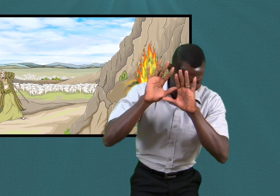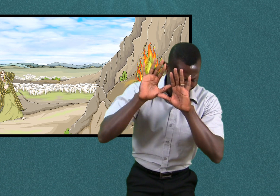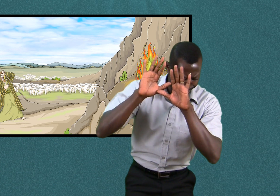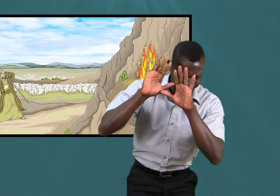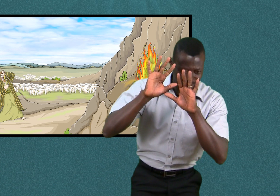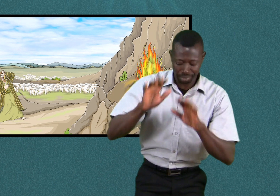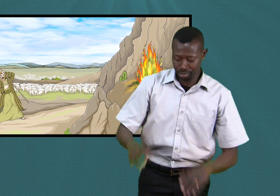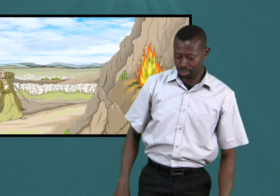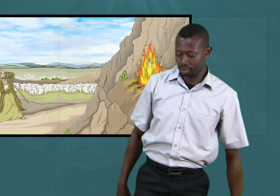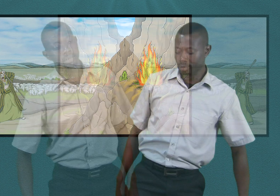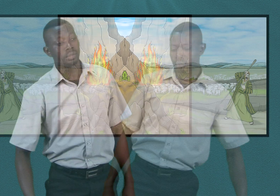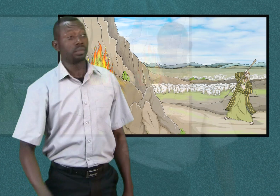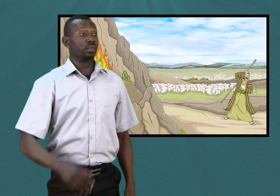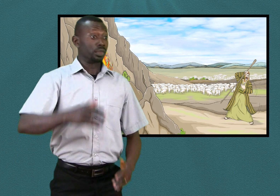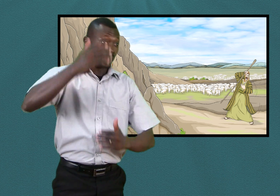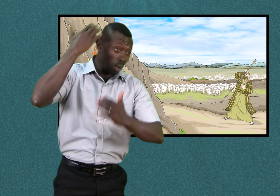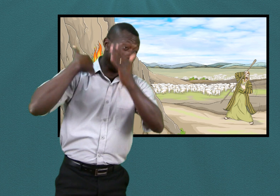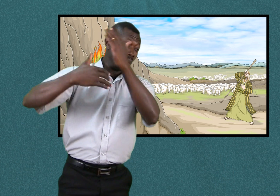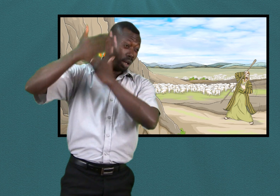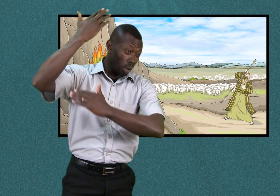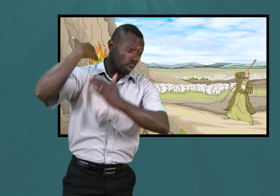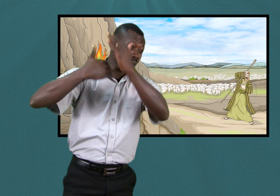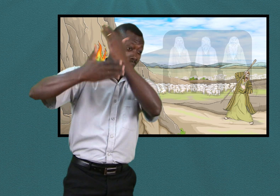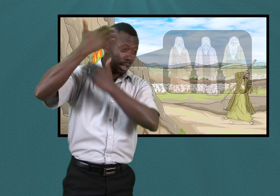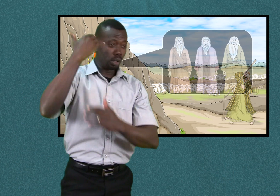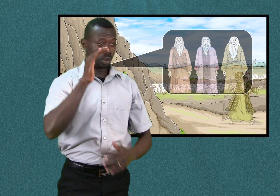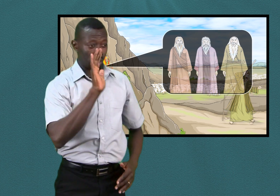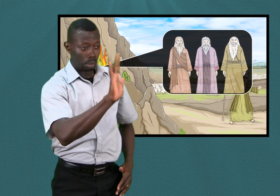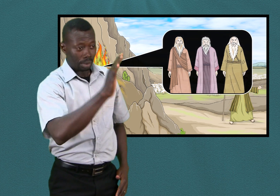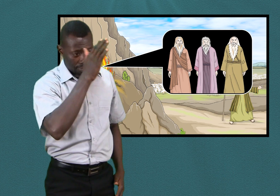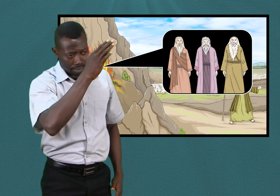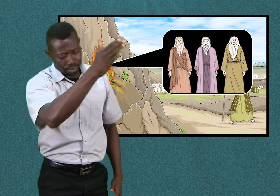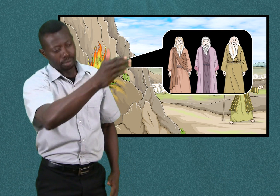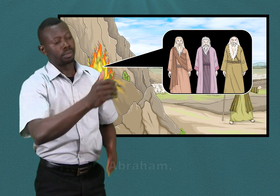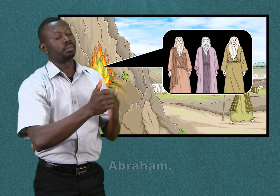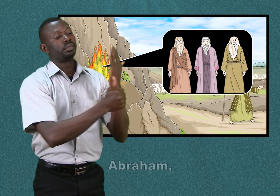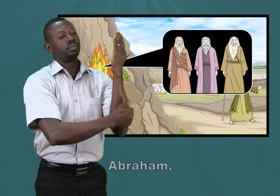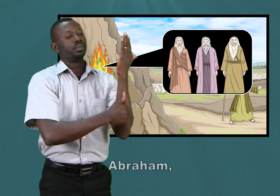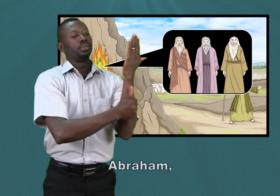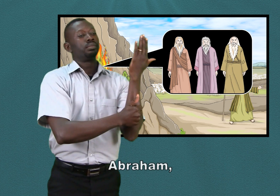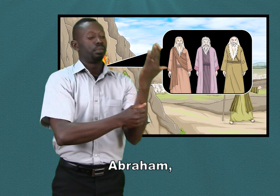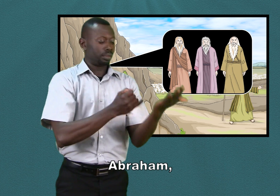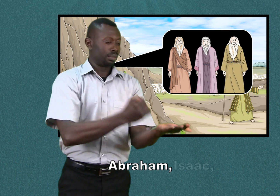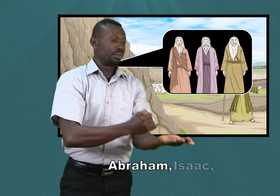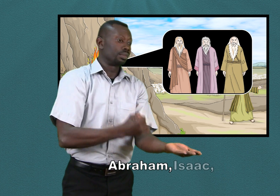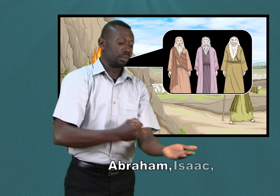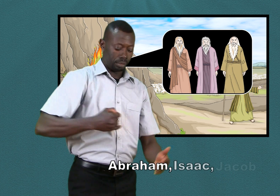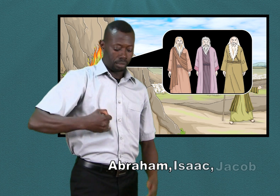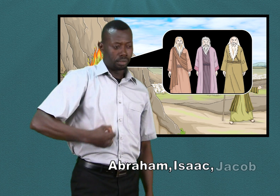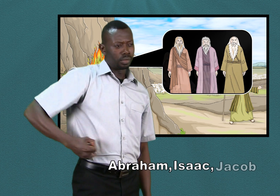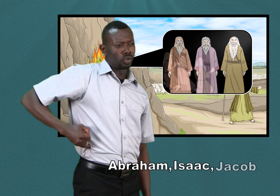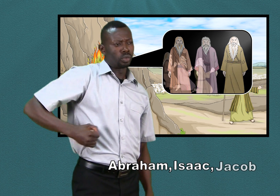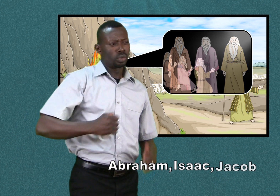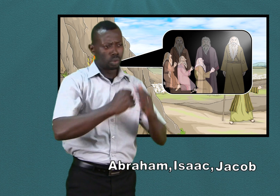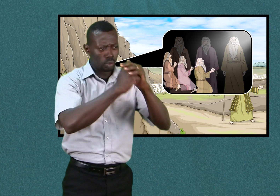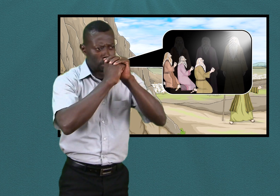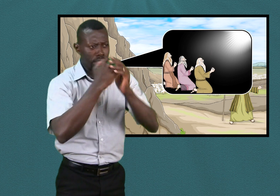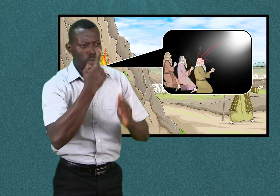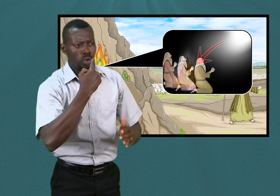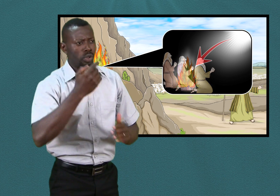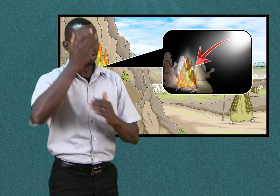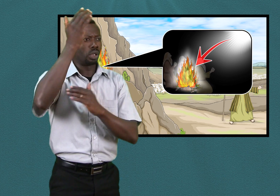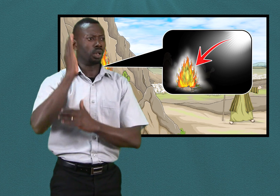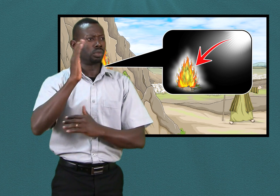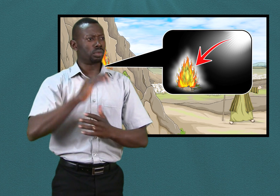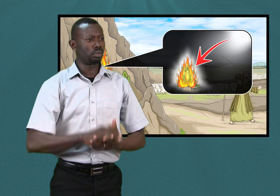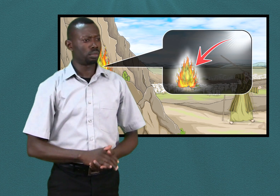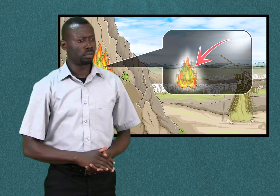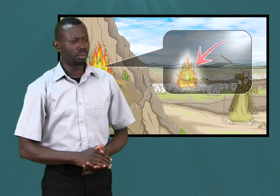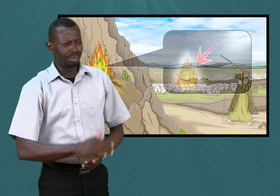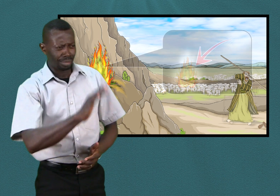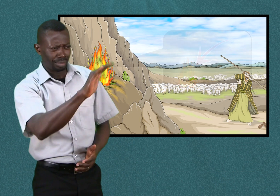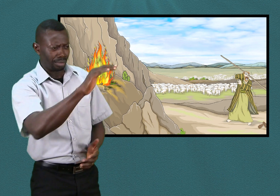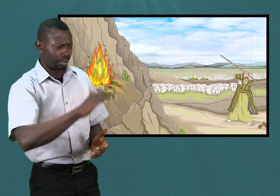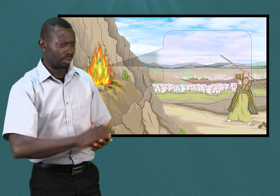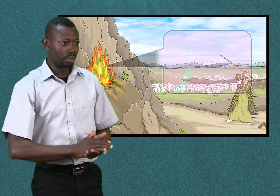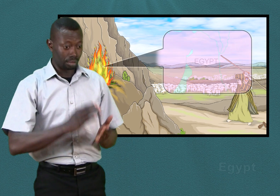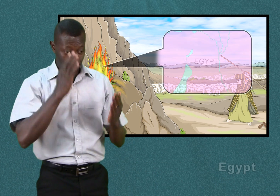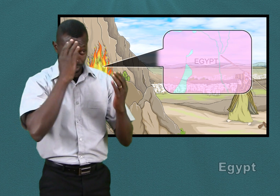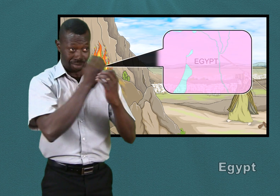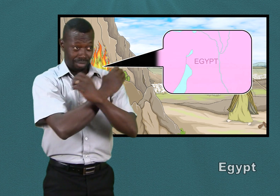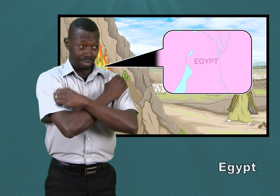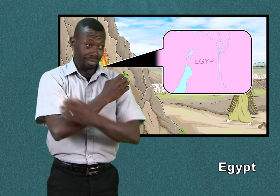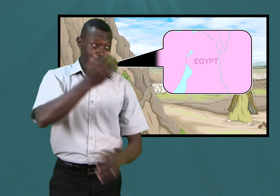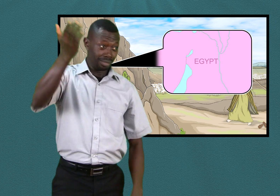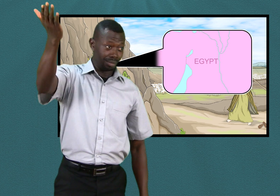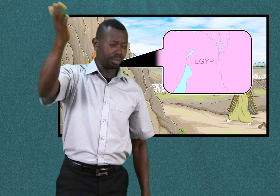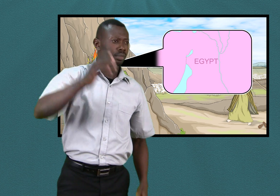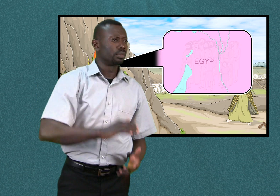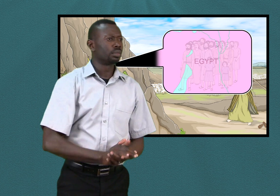Then He said, “I am the God of your father, the God of Abraham, the God of Isaac, and the God of Jacob.” At this, Moses hid his face, for he was afraid to look at God.